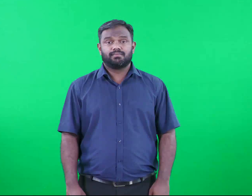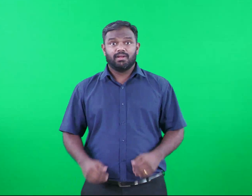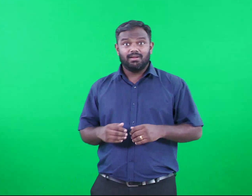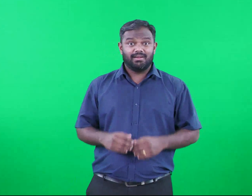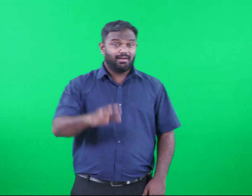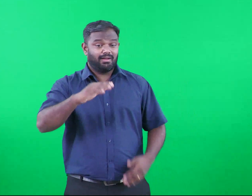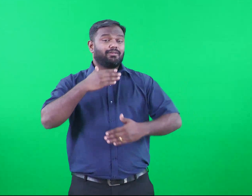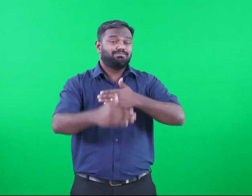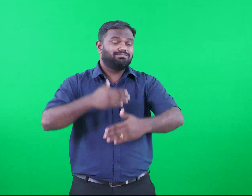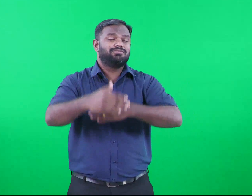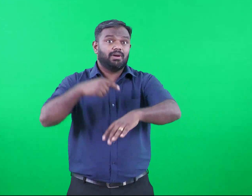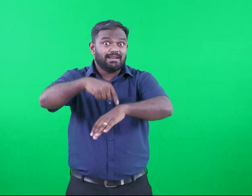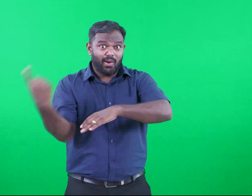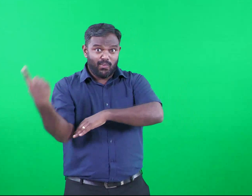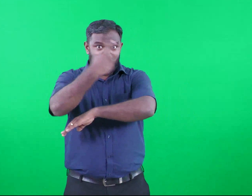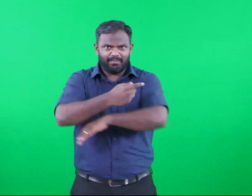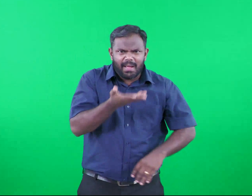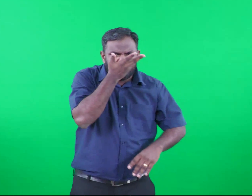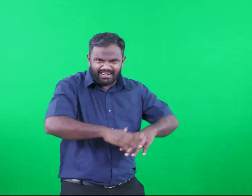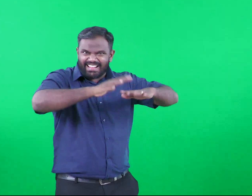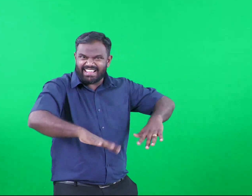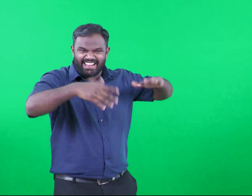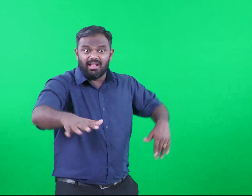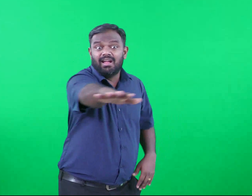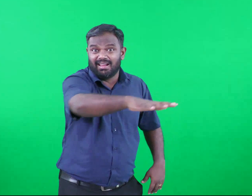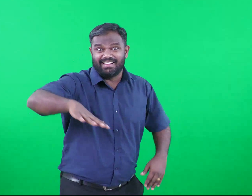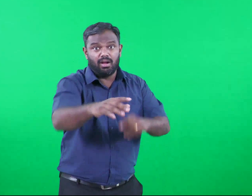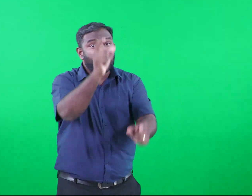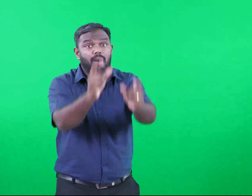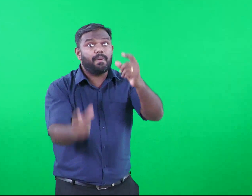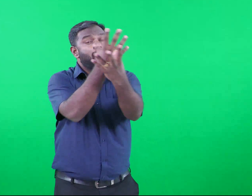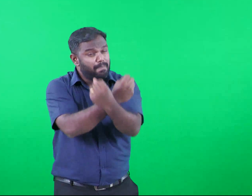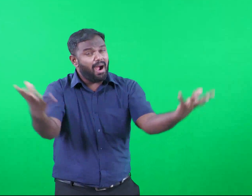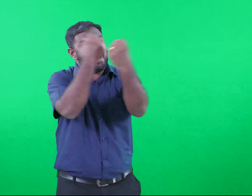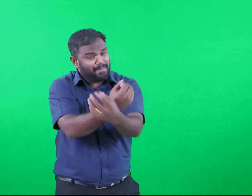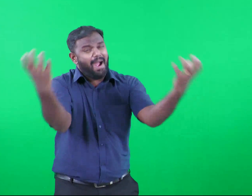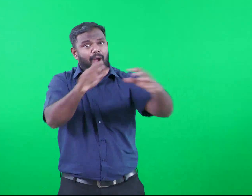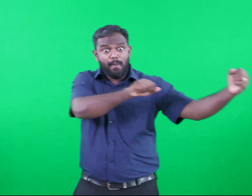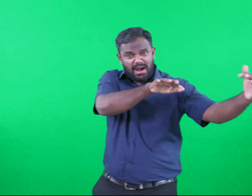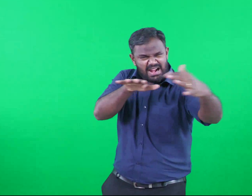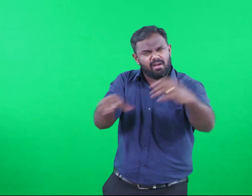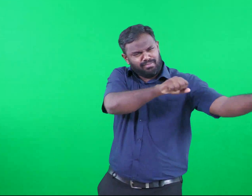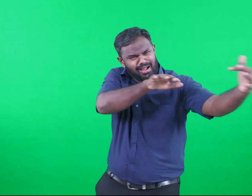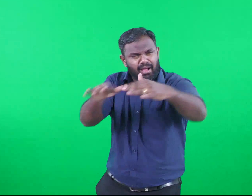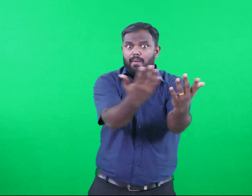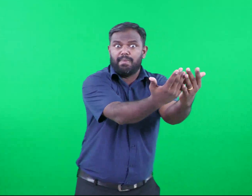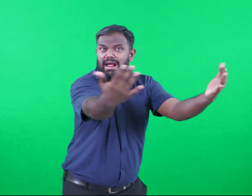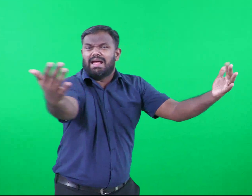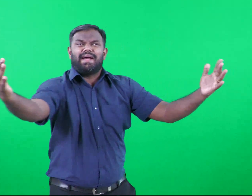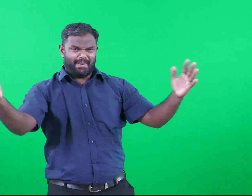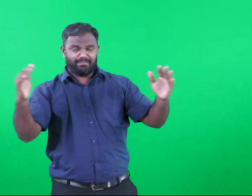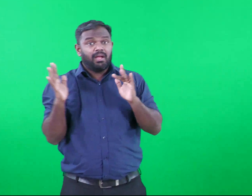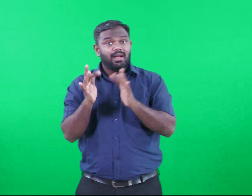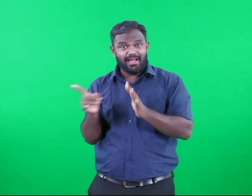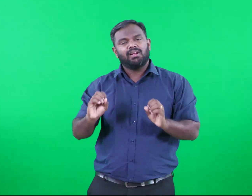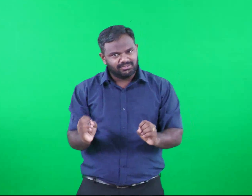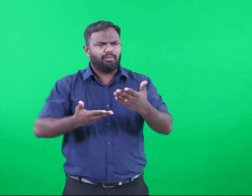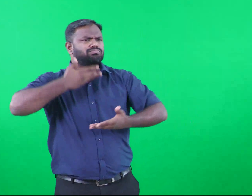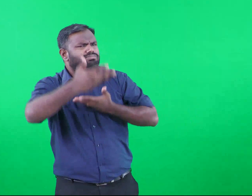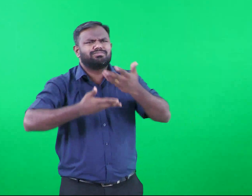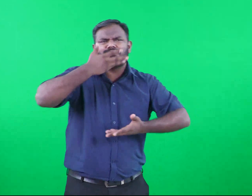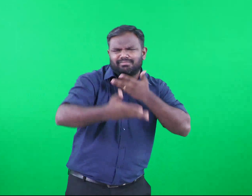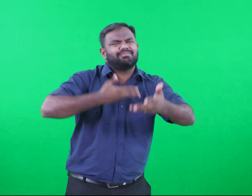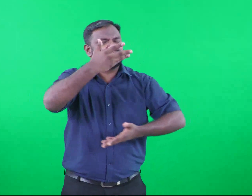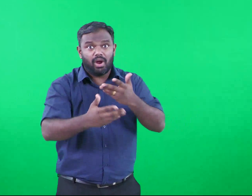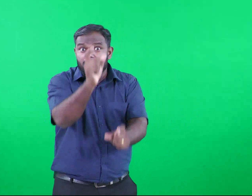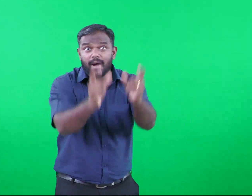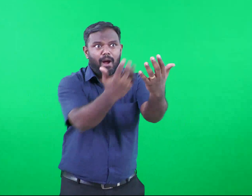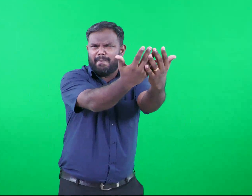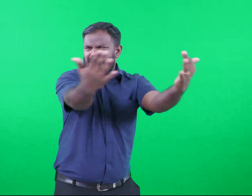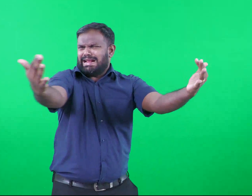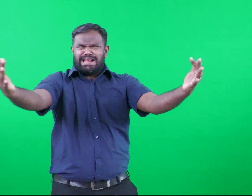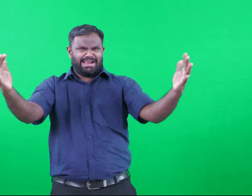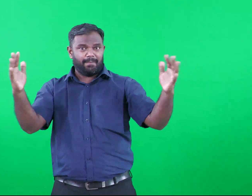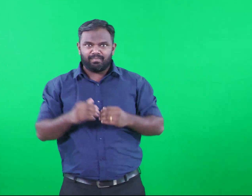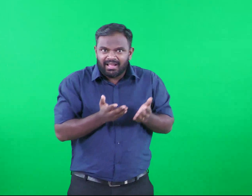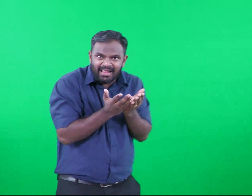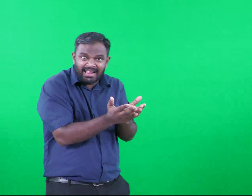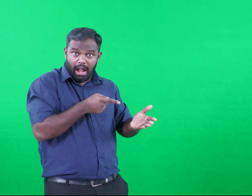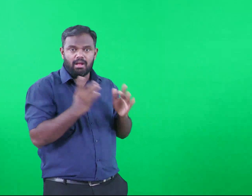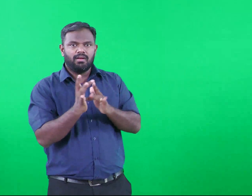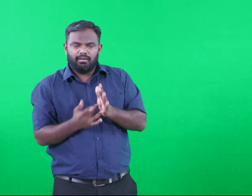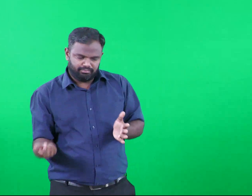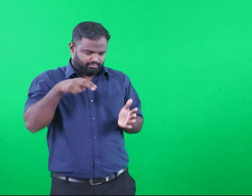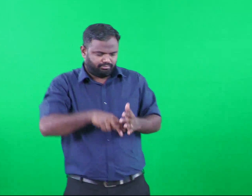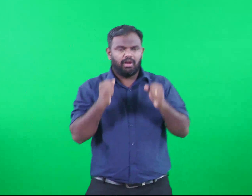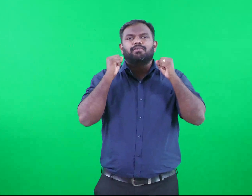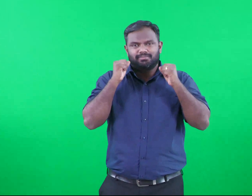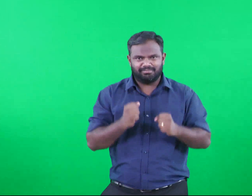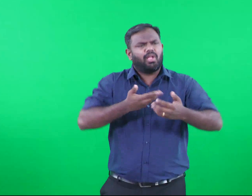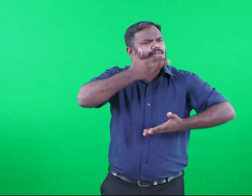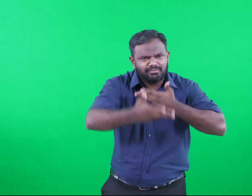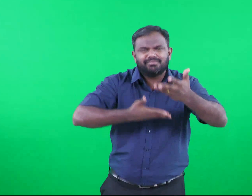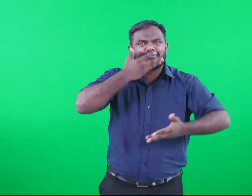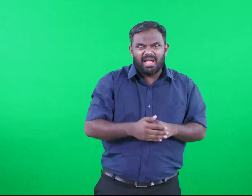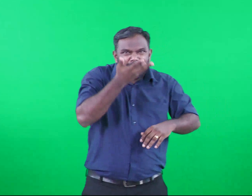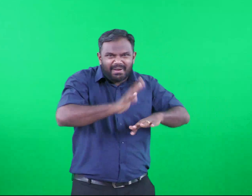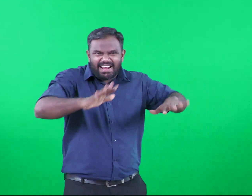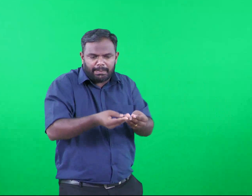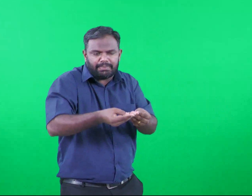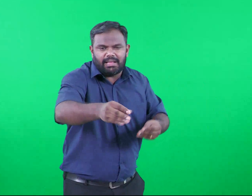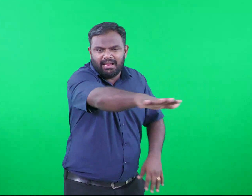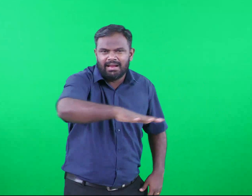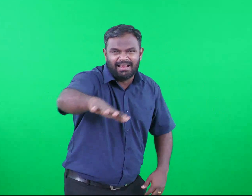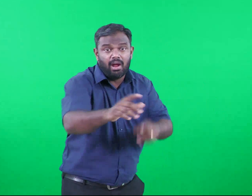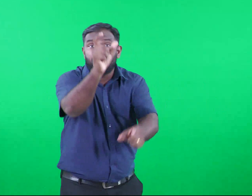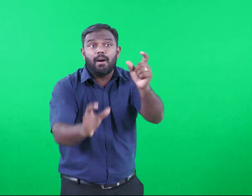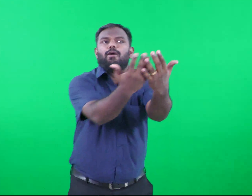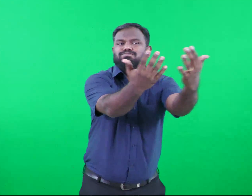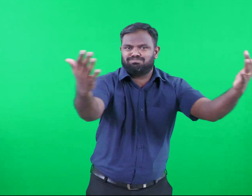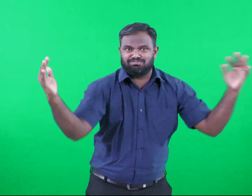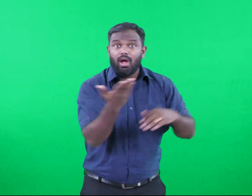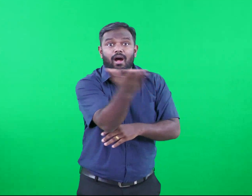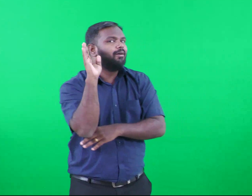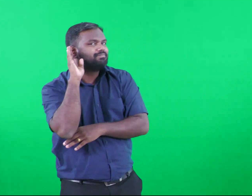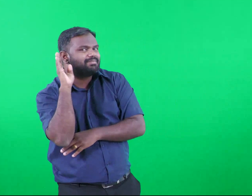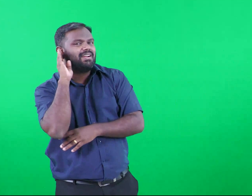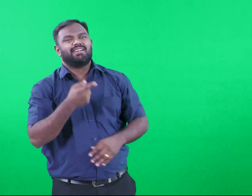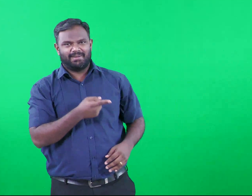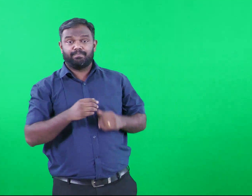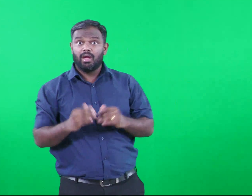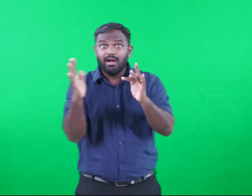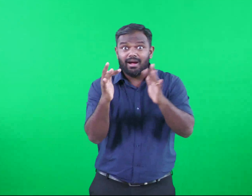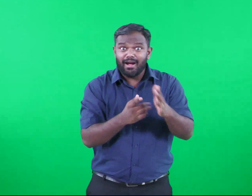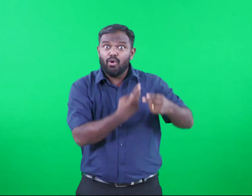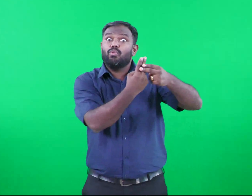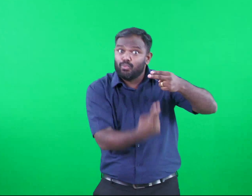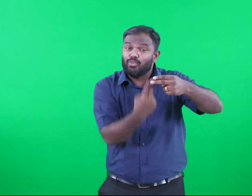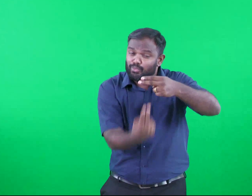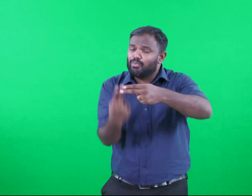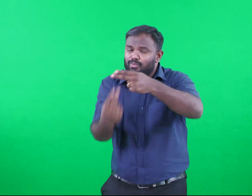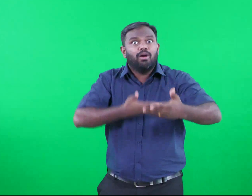Once again Jesus began to teach beside the sea, and such a large crowd gathered around Him that He got into a boat and sat in it, while all the people crowded along the shore.